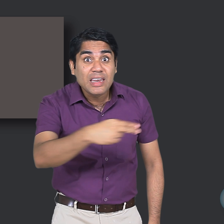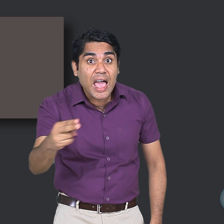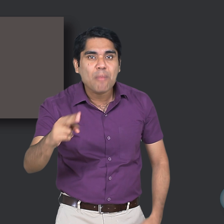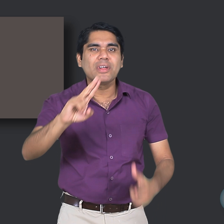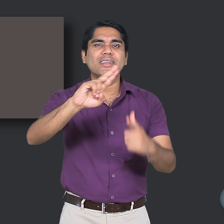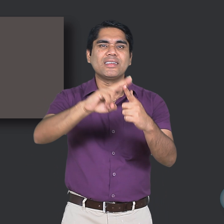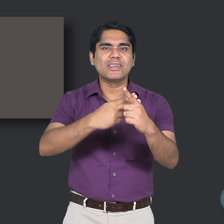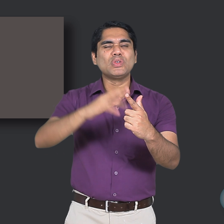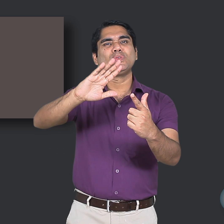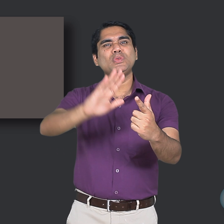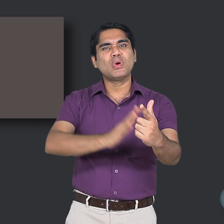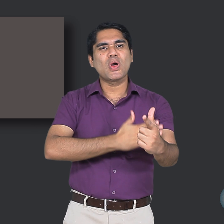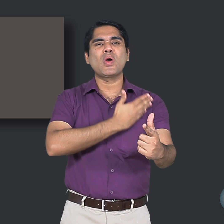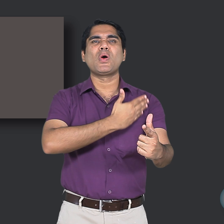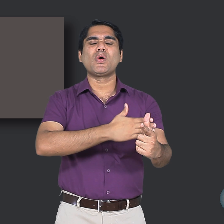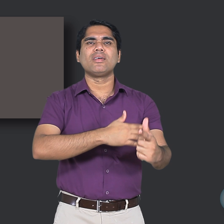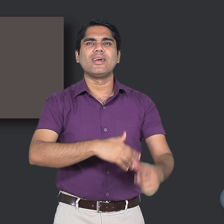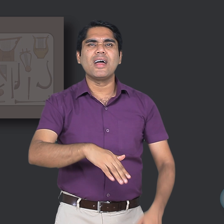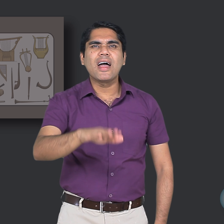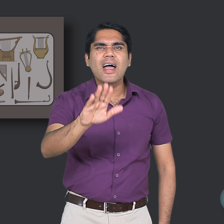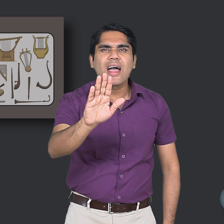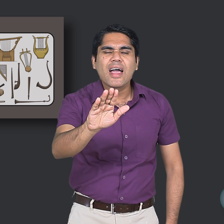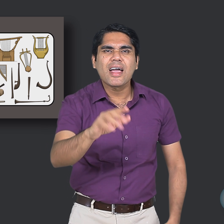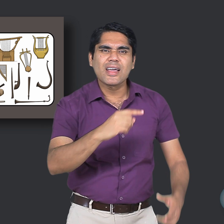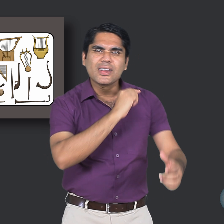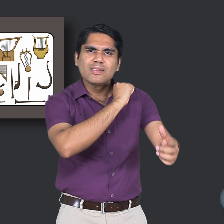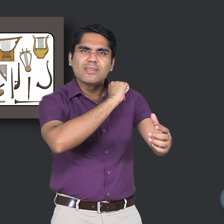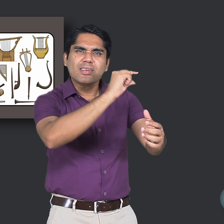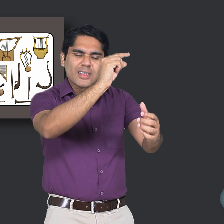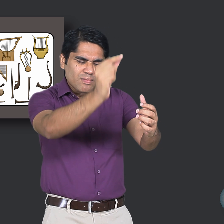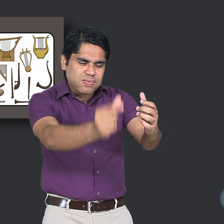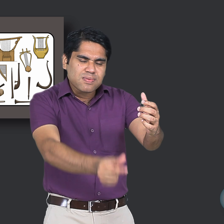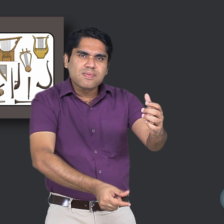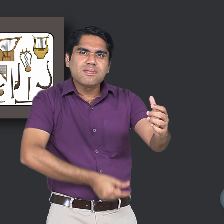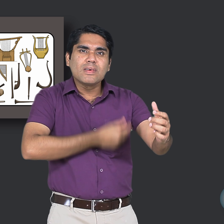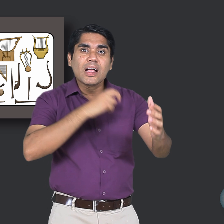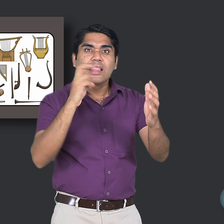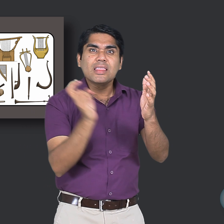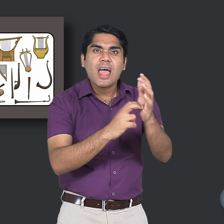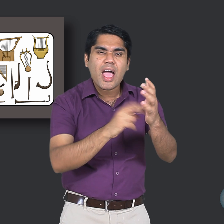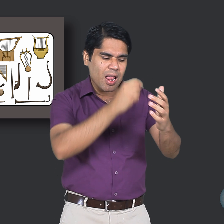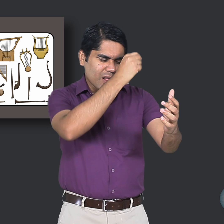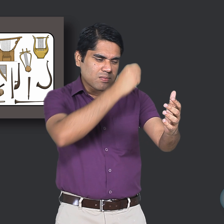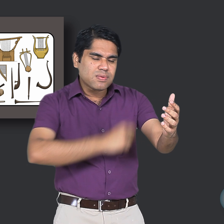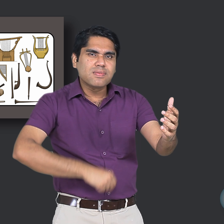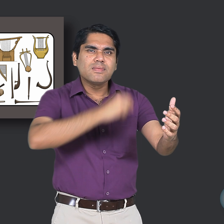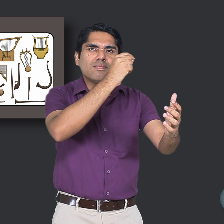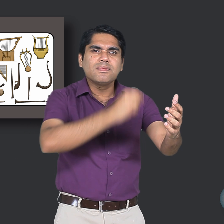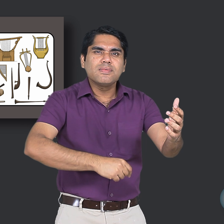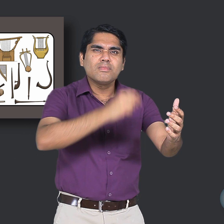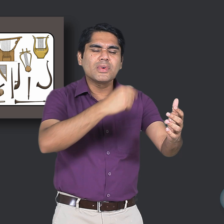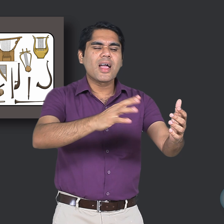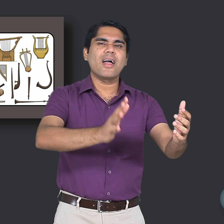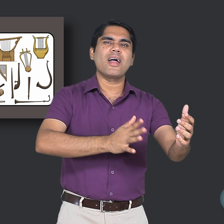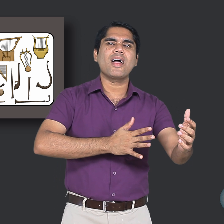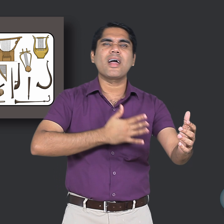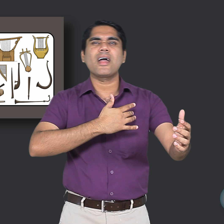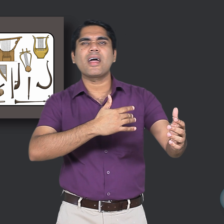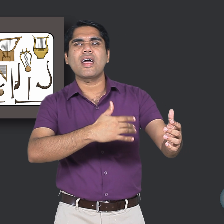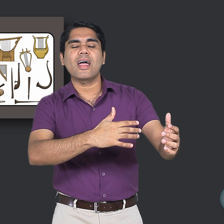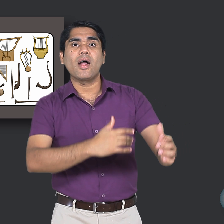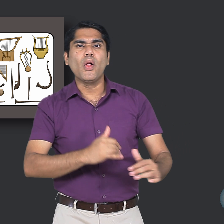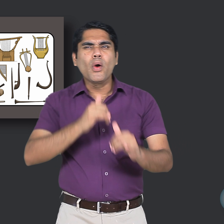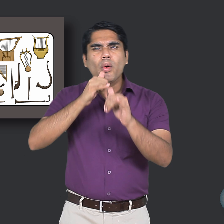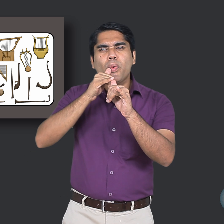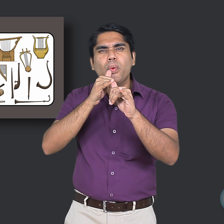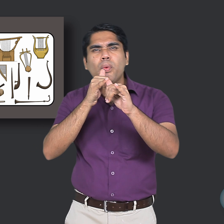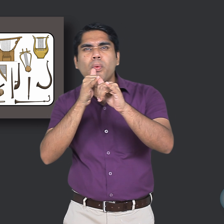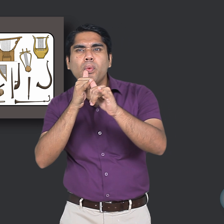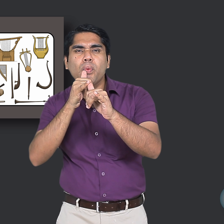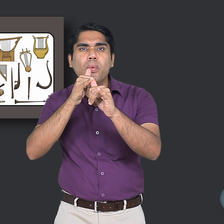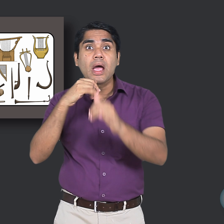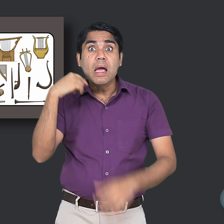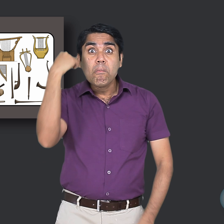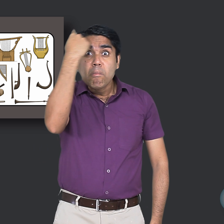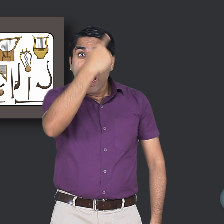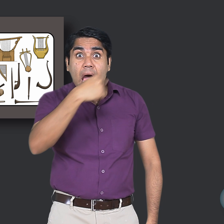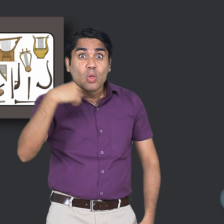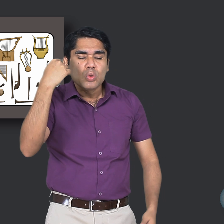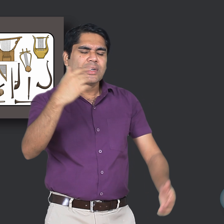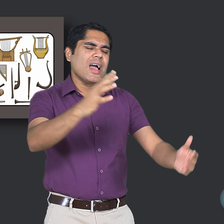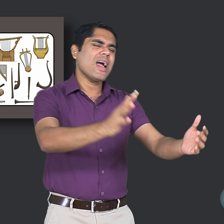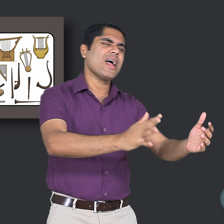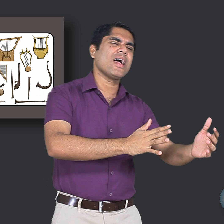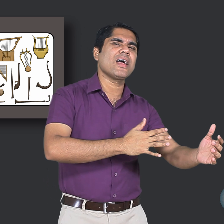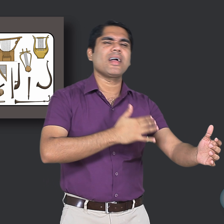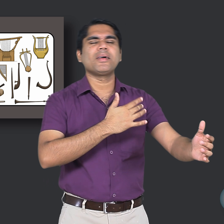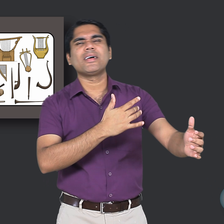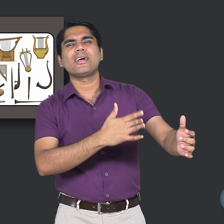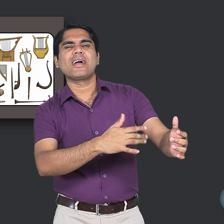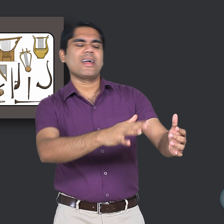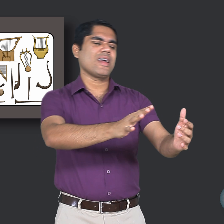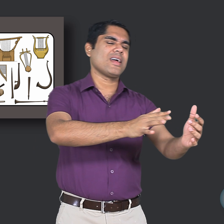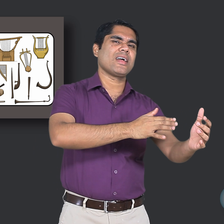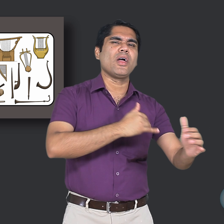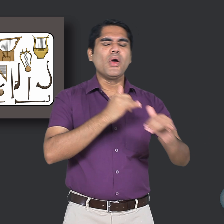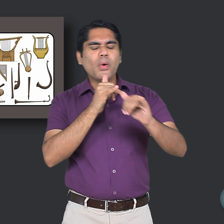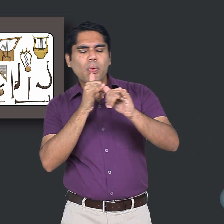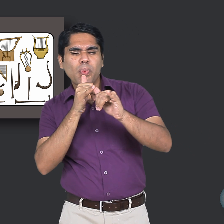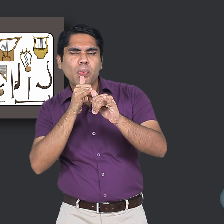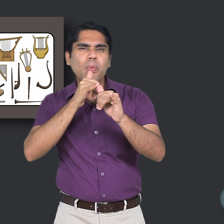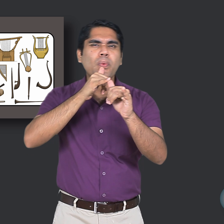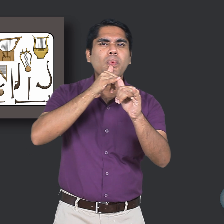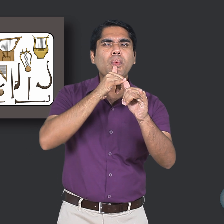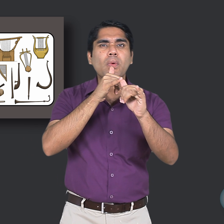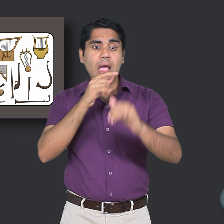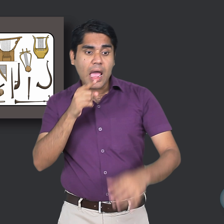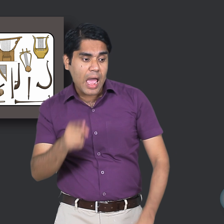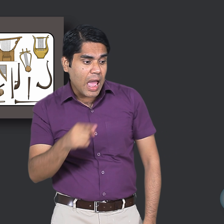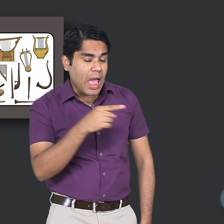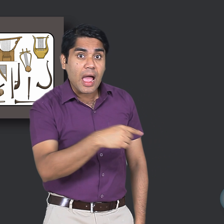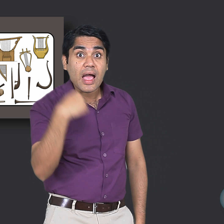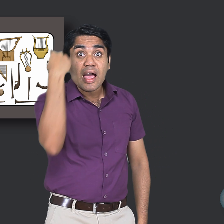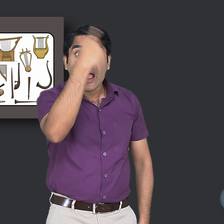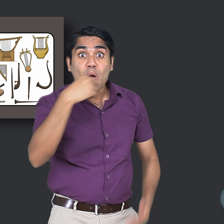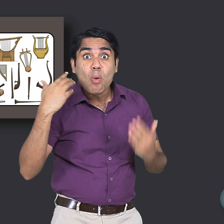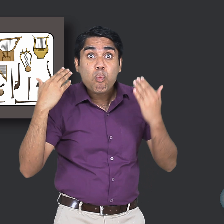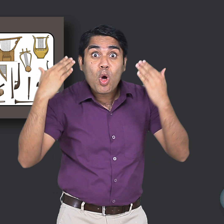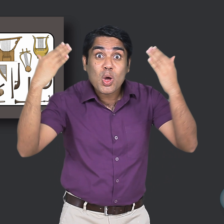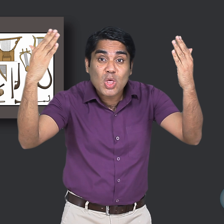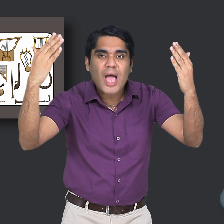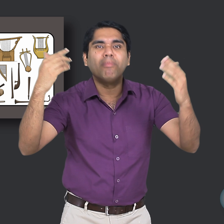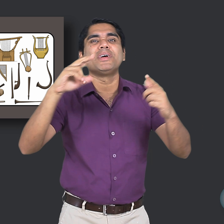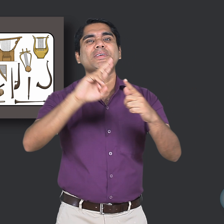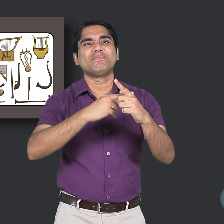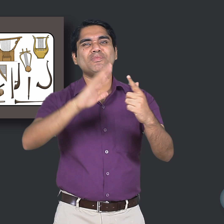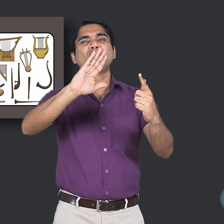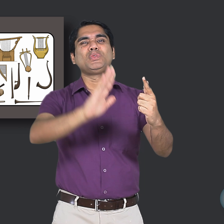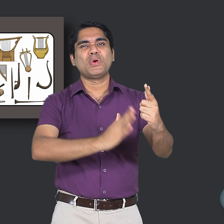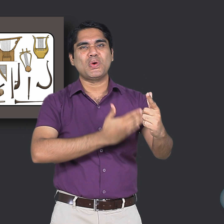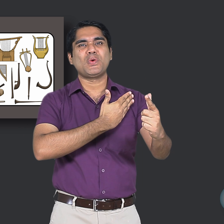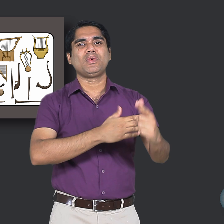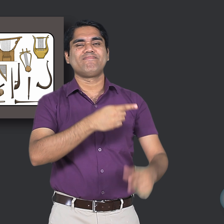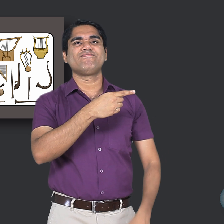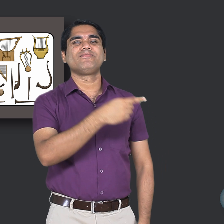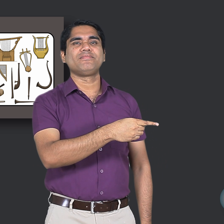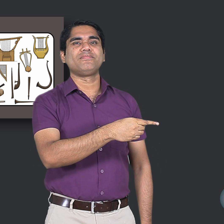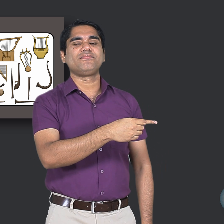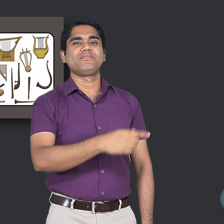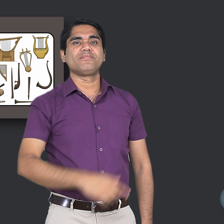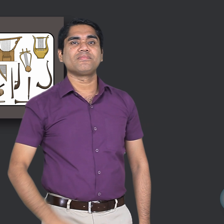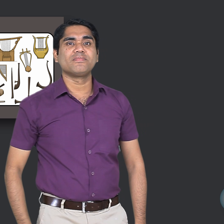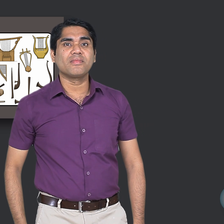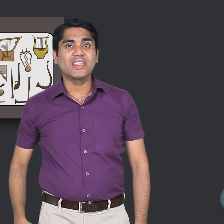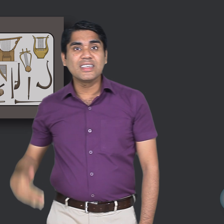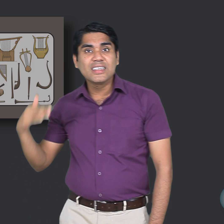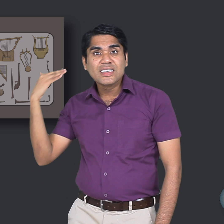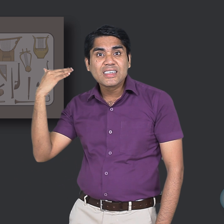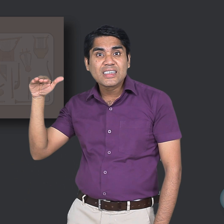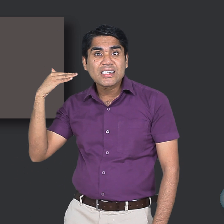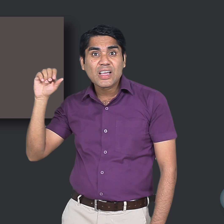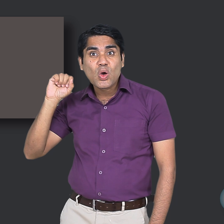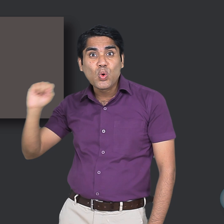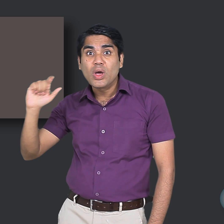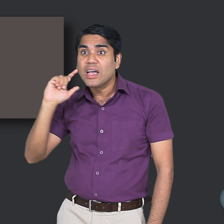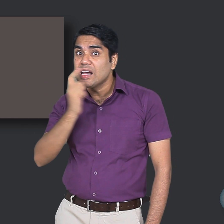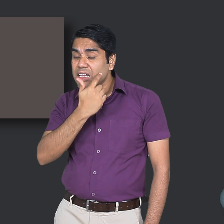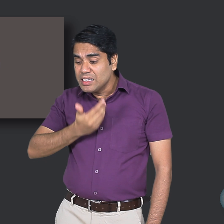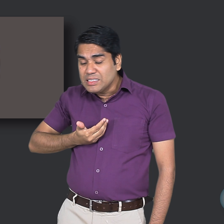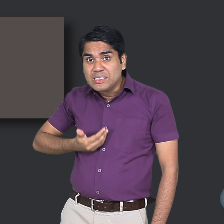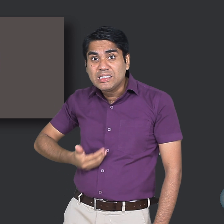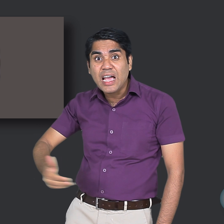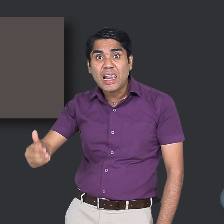he was the father of all who play the harp and flute.